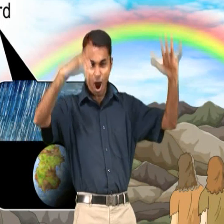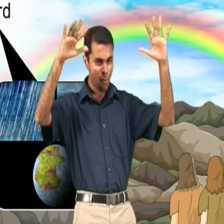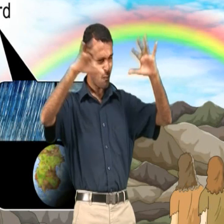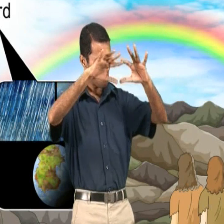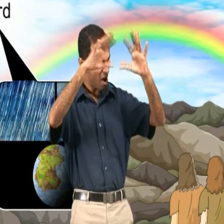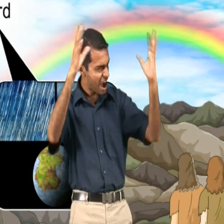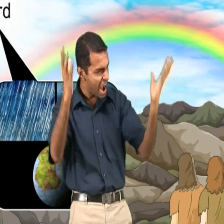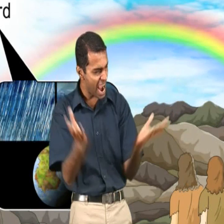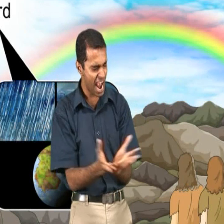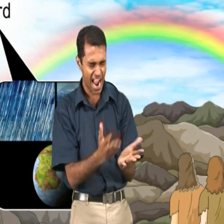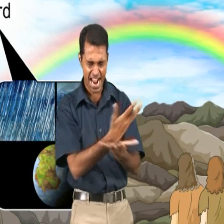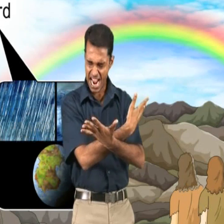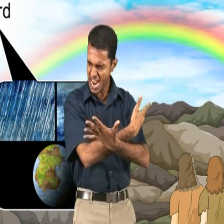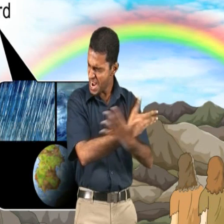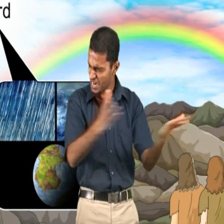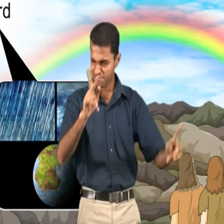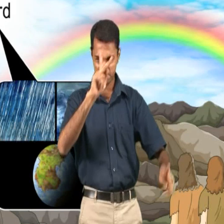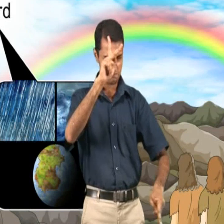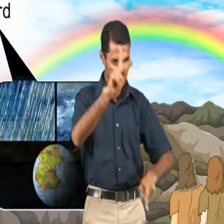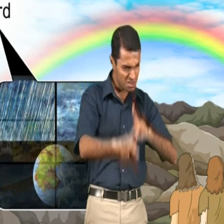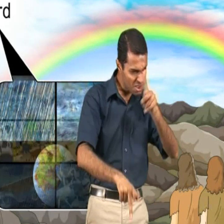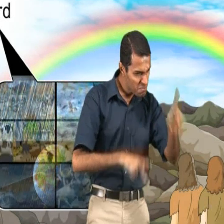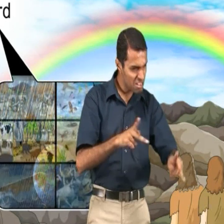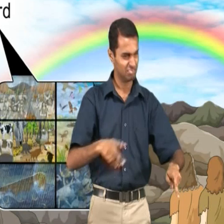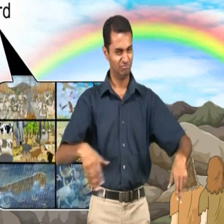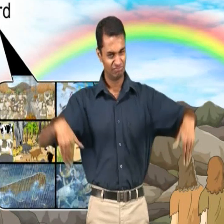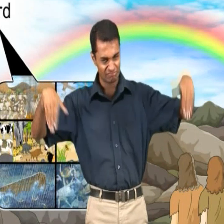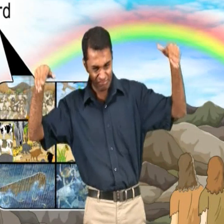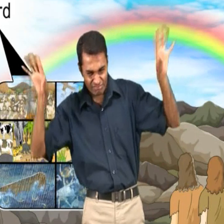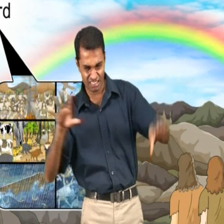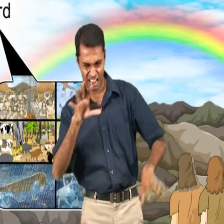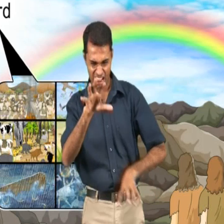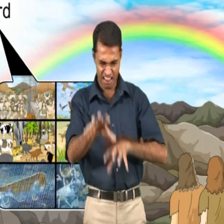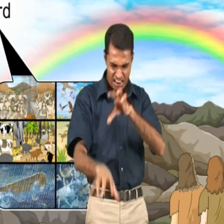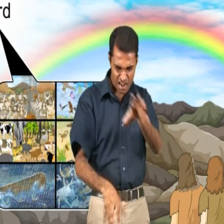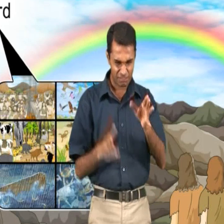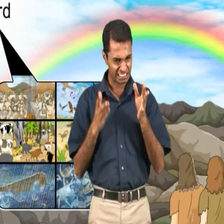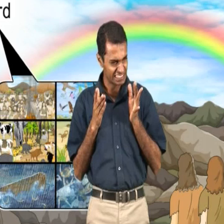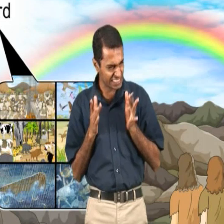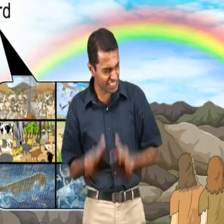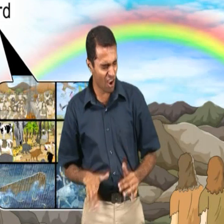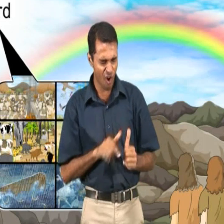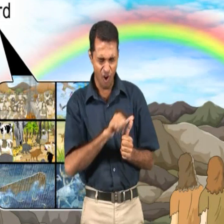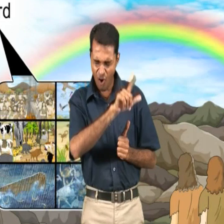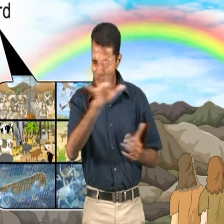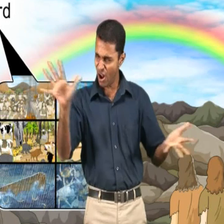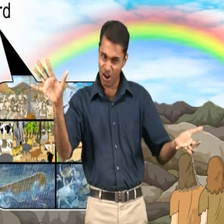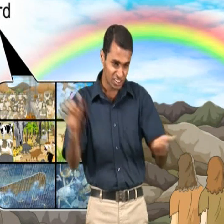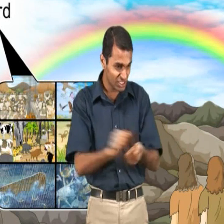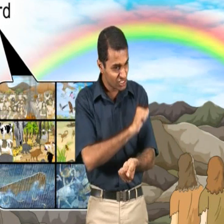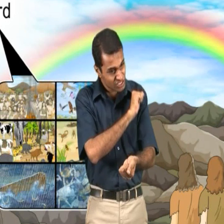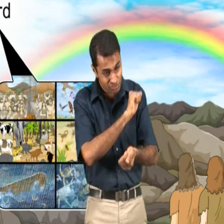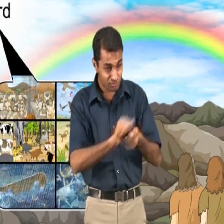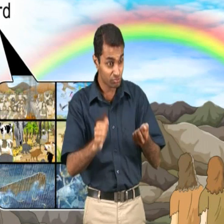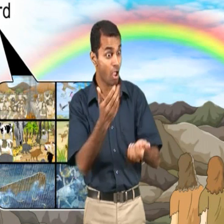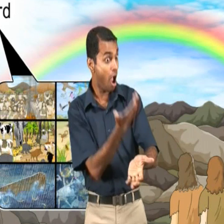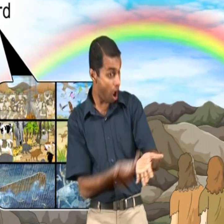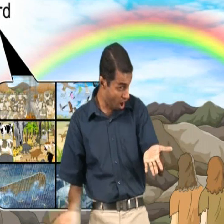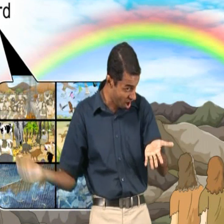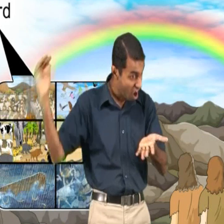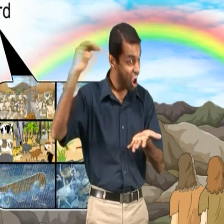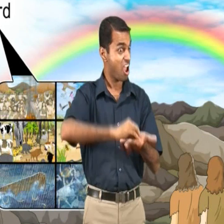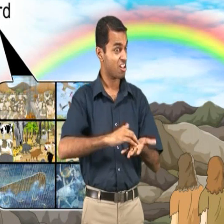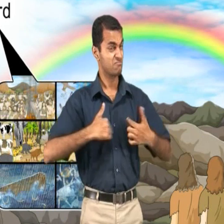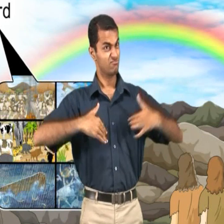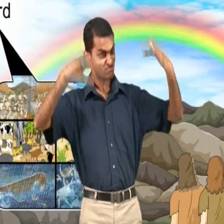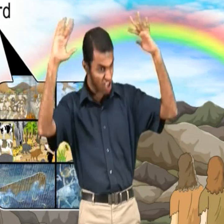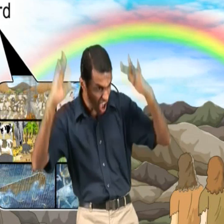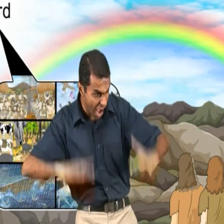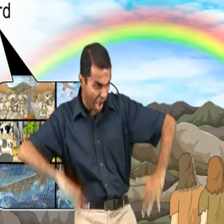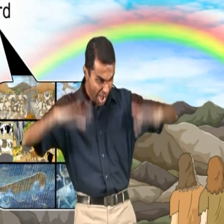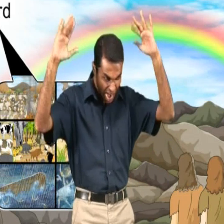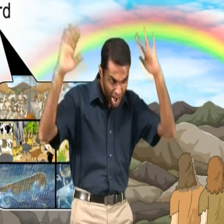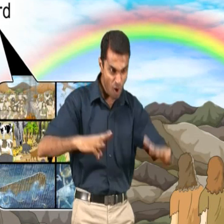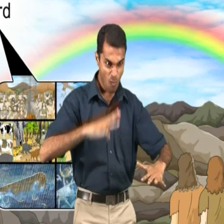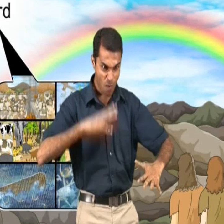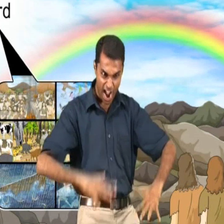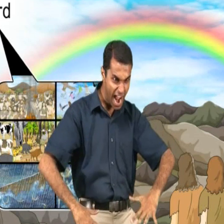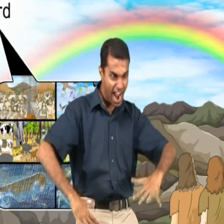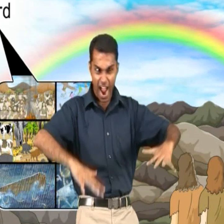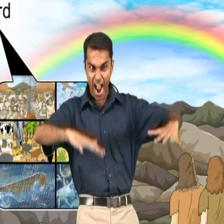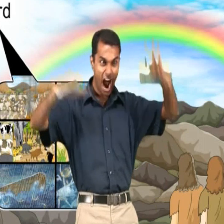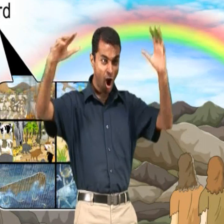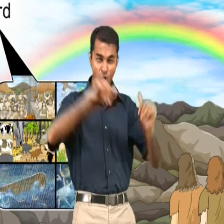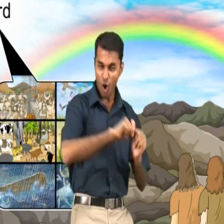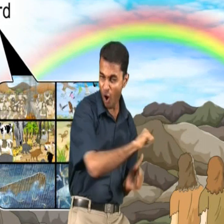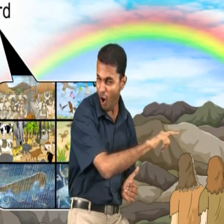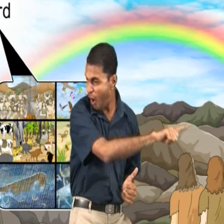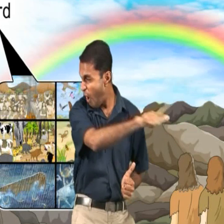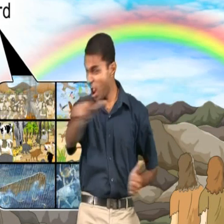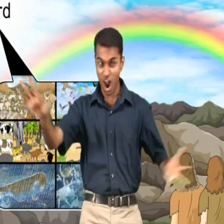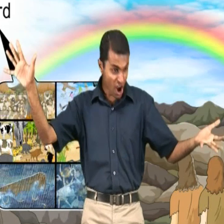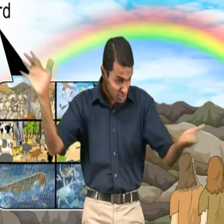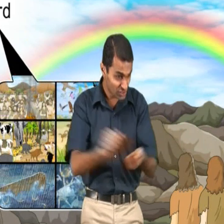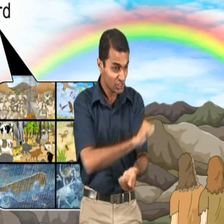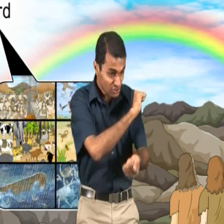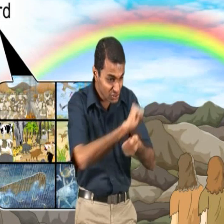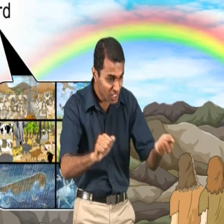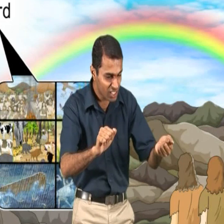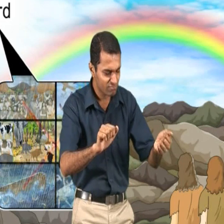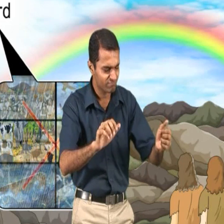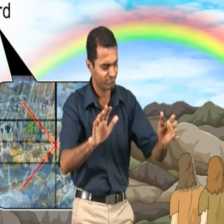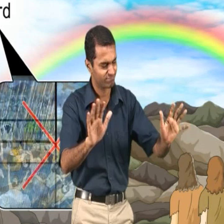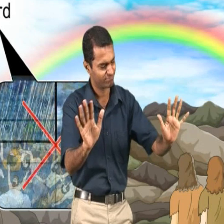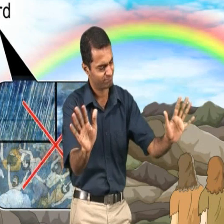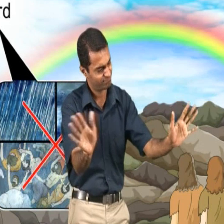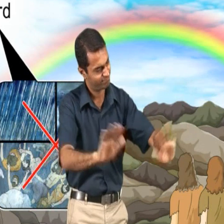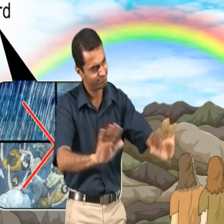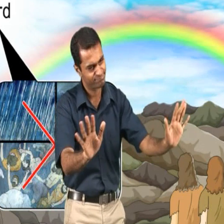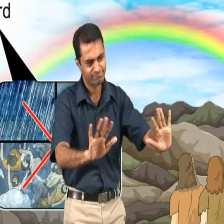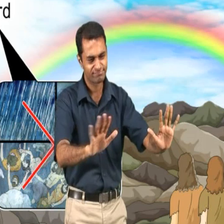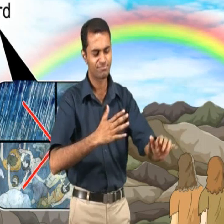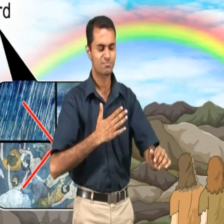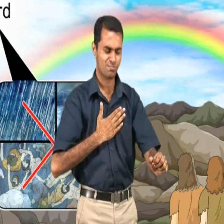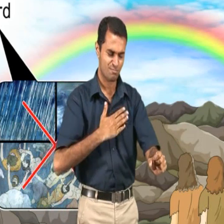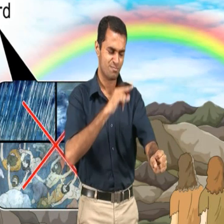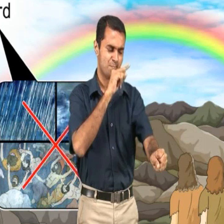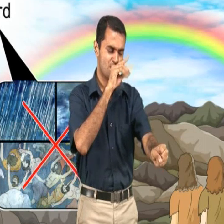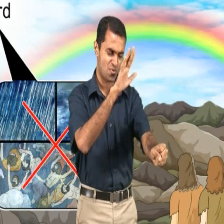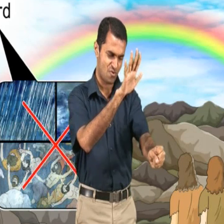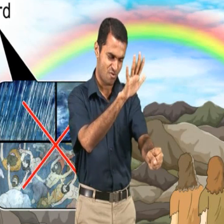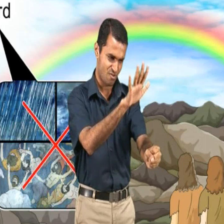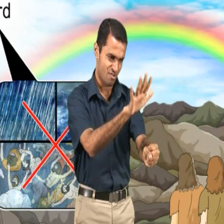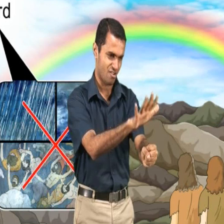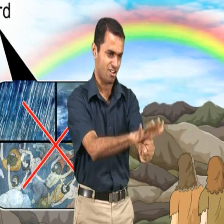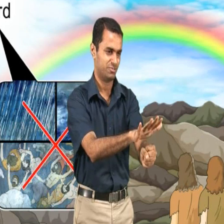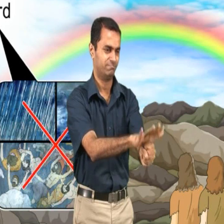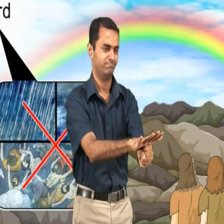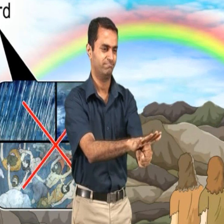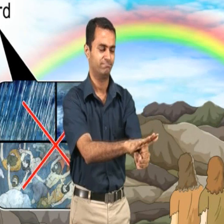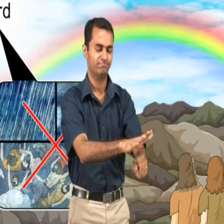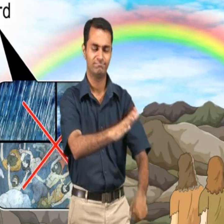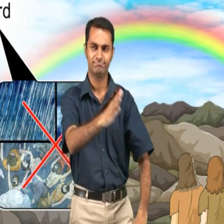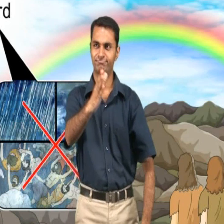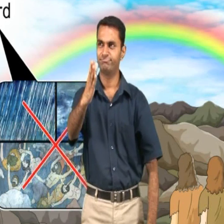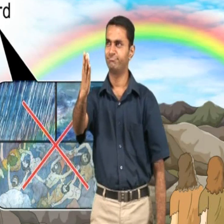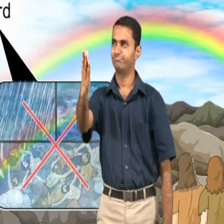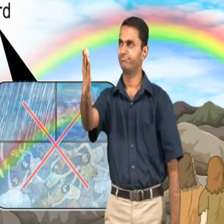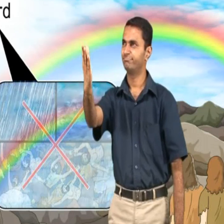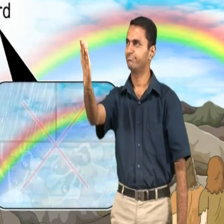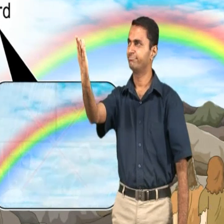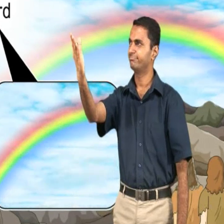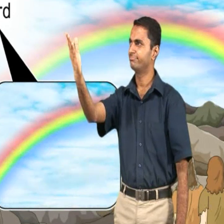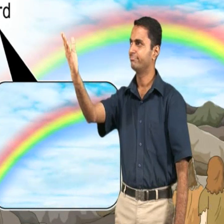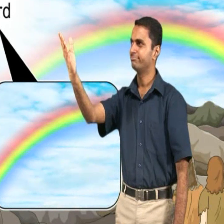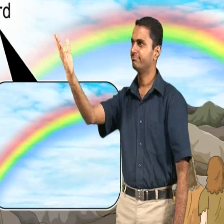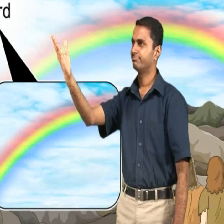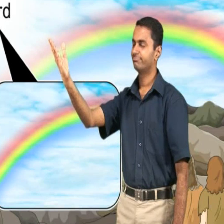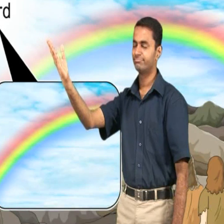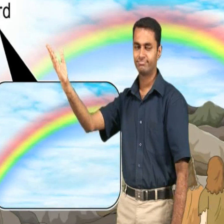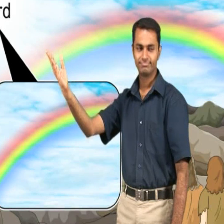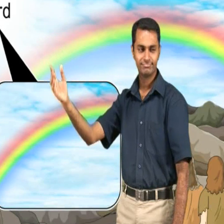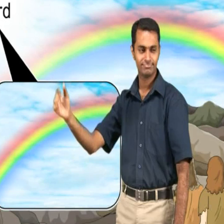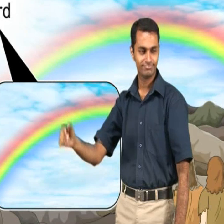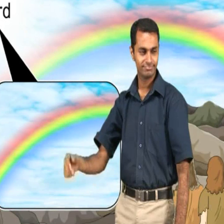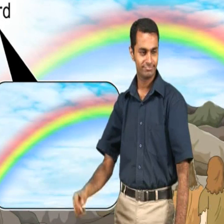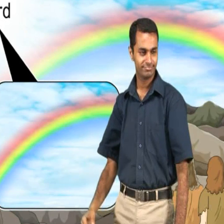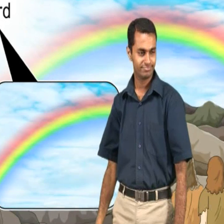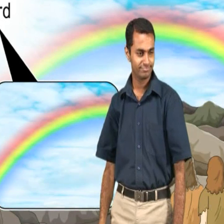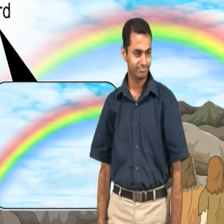Whenever I form clouds over the earth and the rainbow appears in the clouds, I will remember My covenant between Me and you and every living creature of every kind. Never again will the waters become a flood to destroy all life.